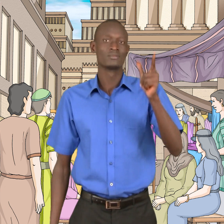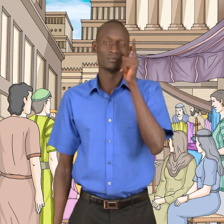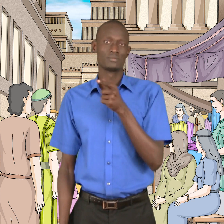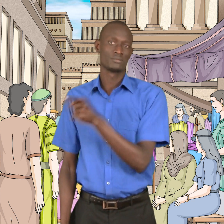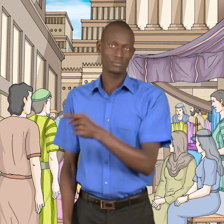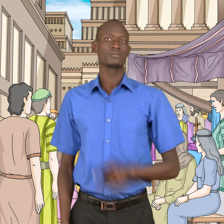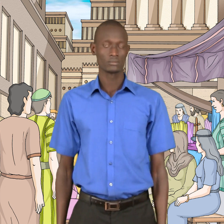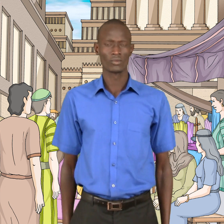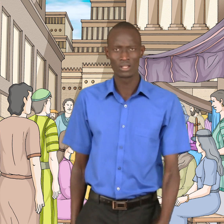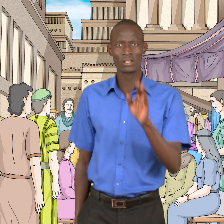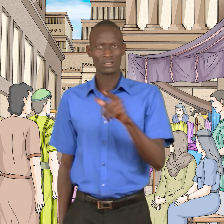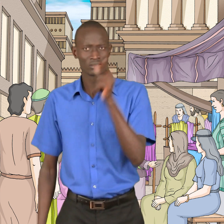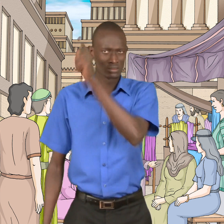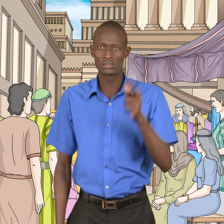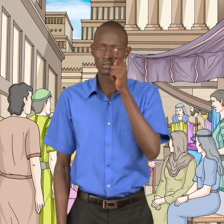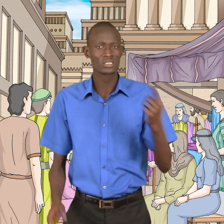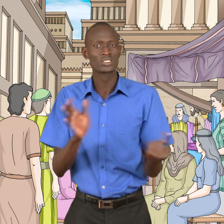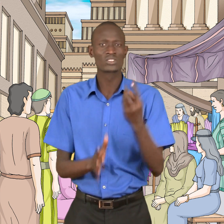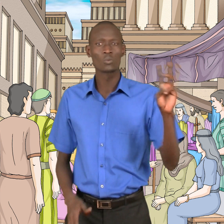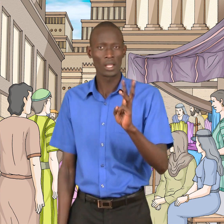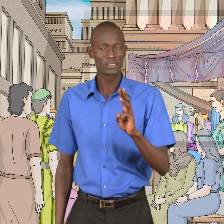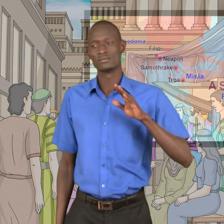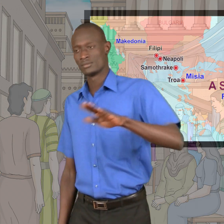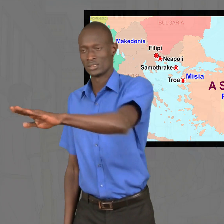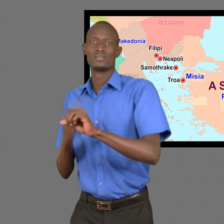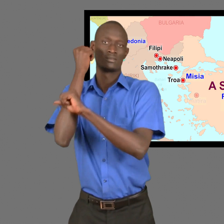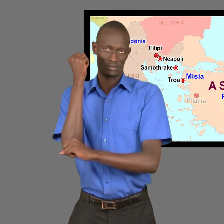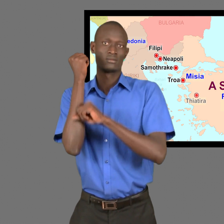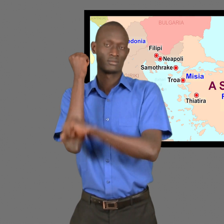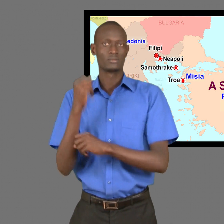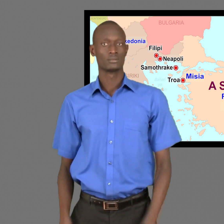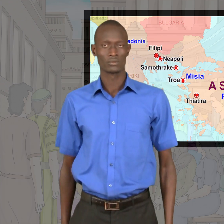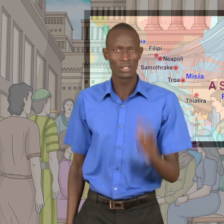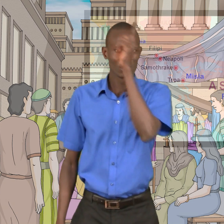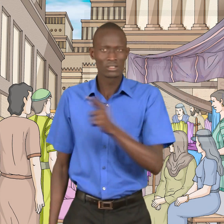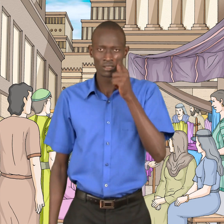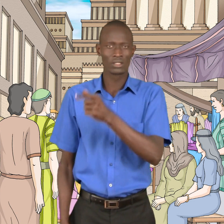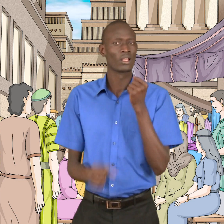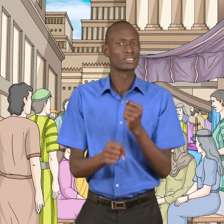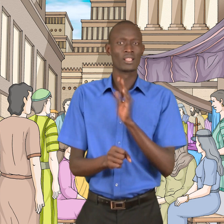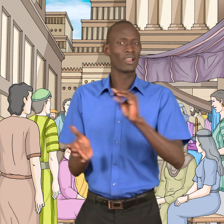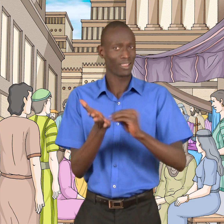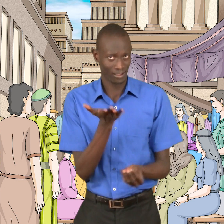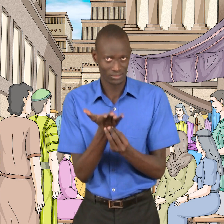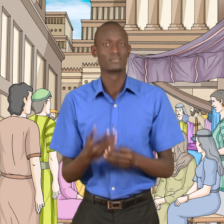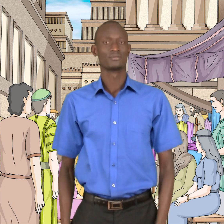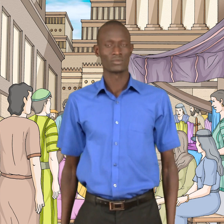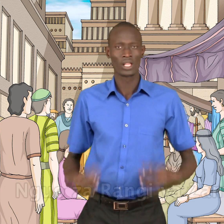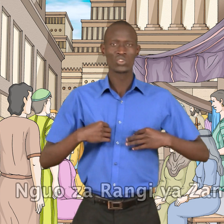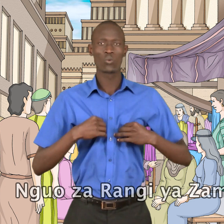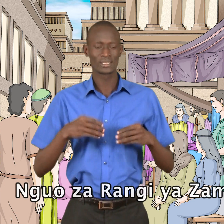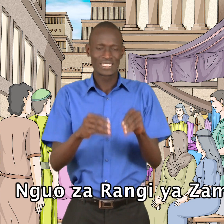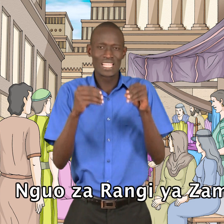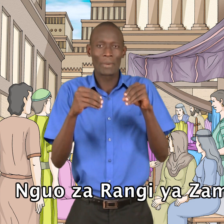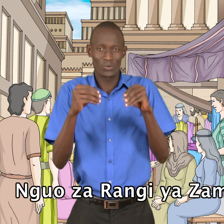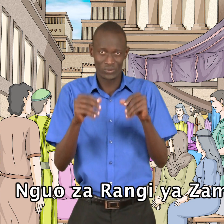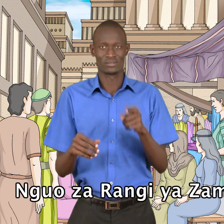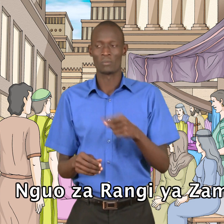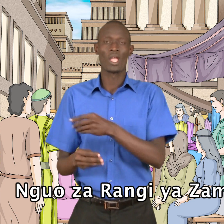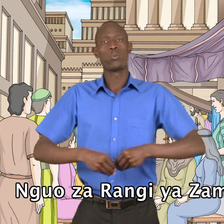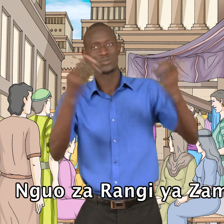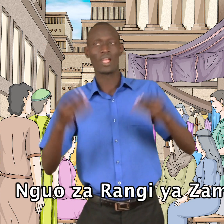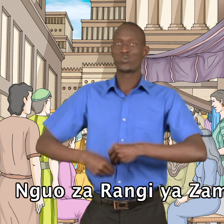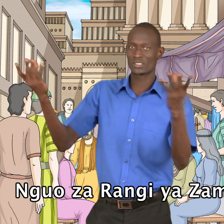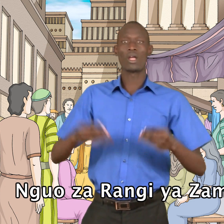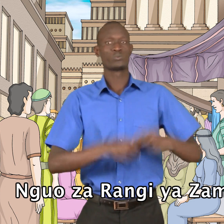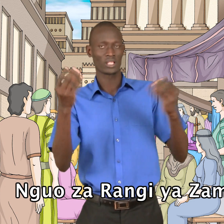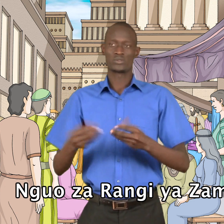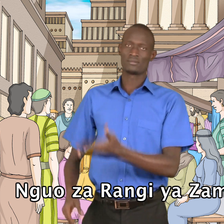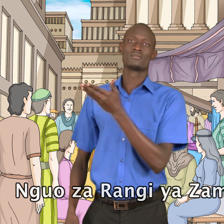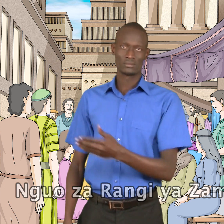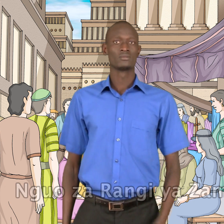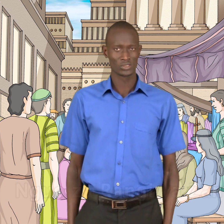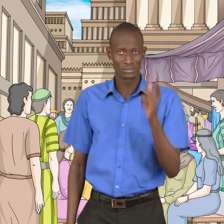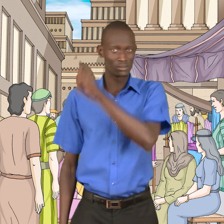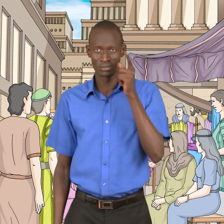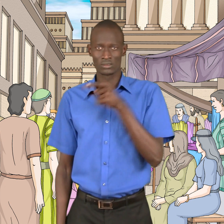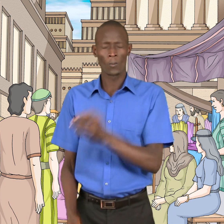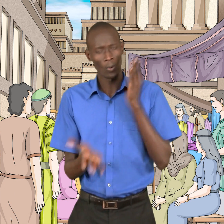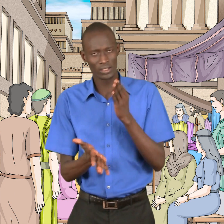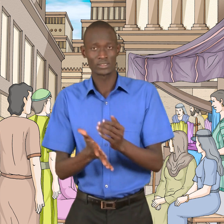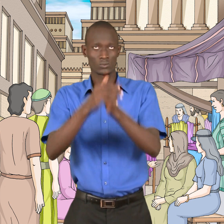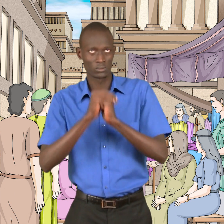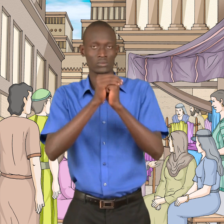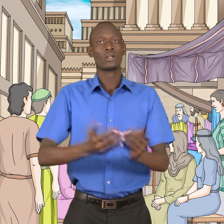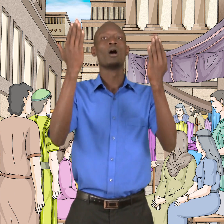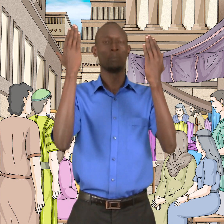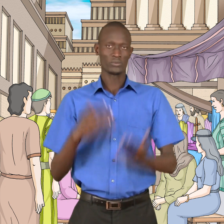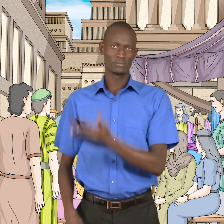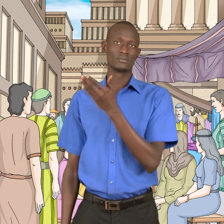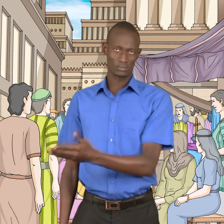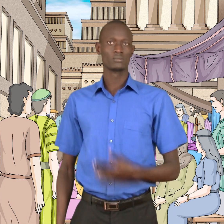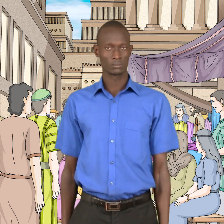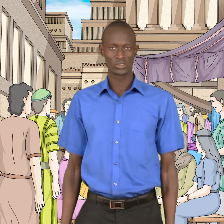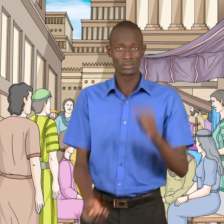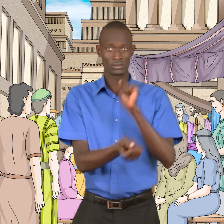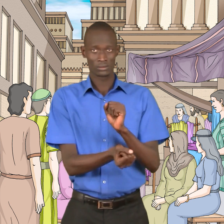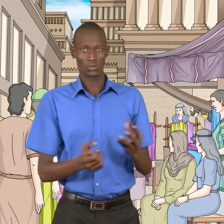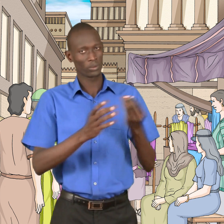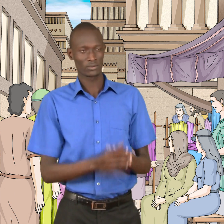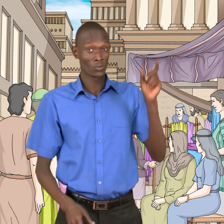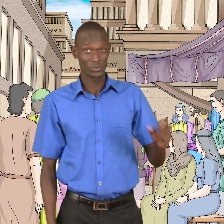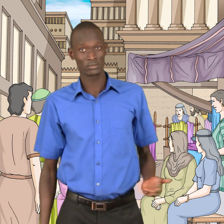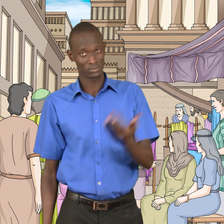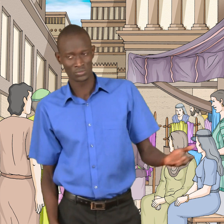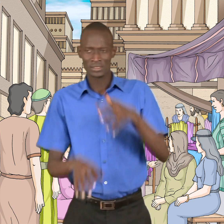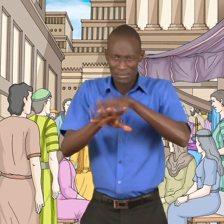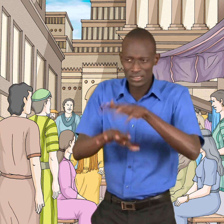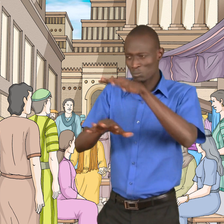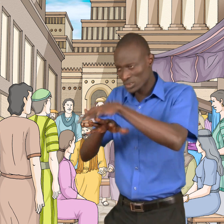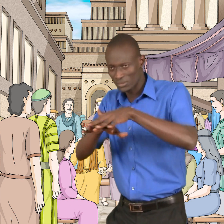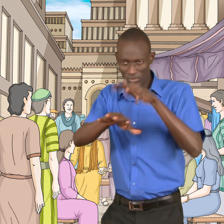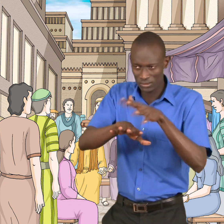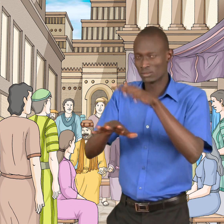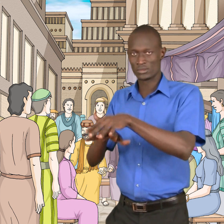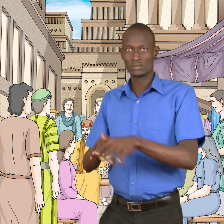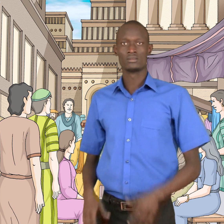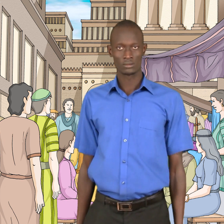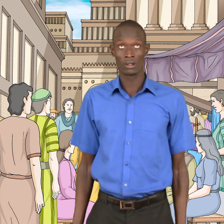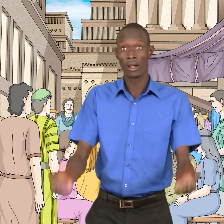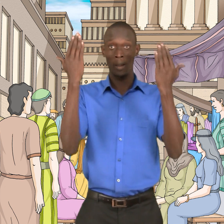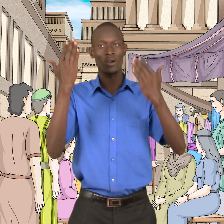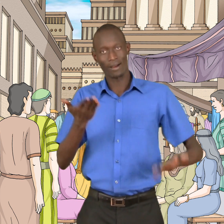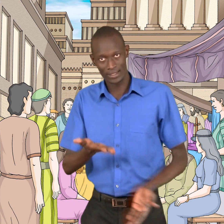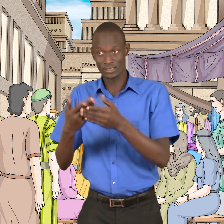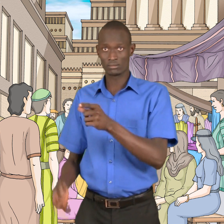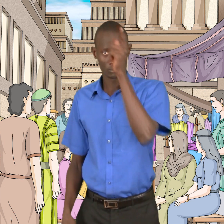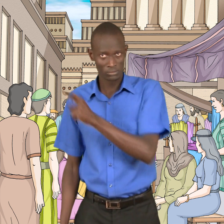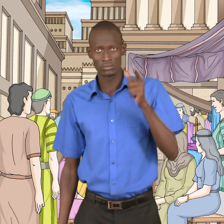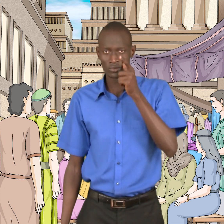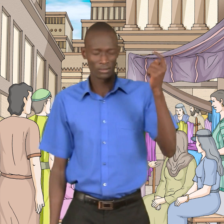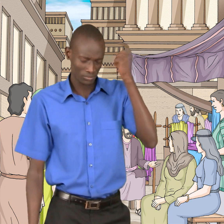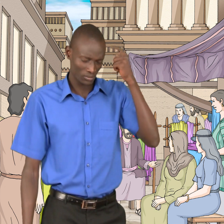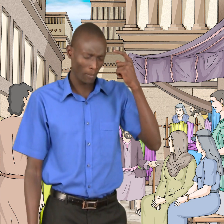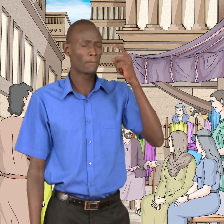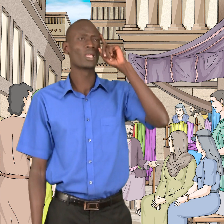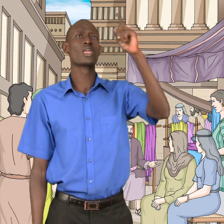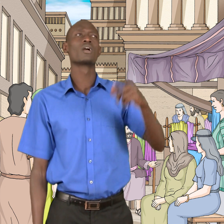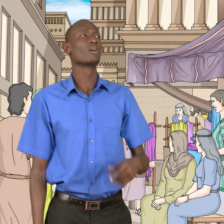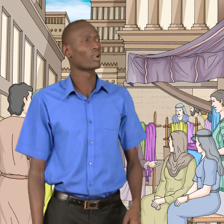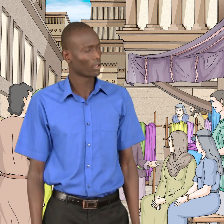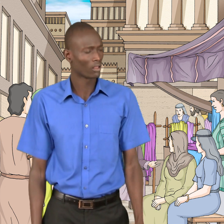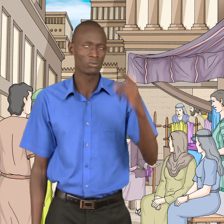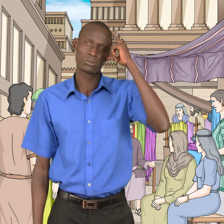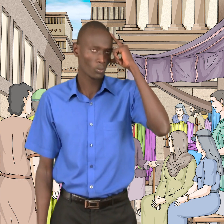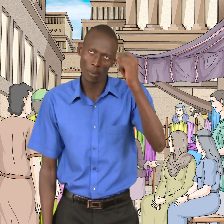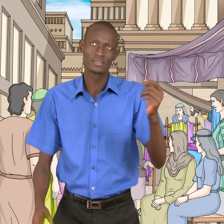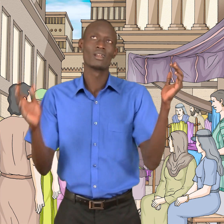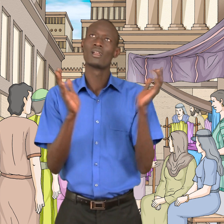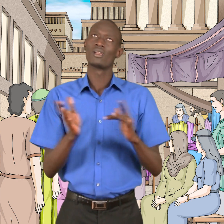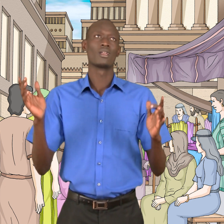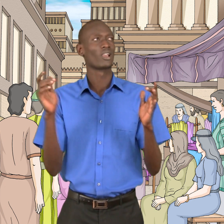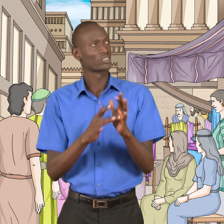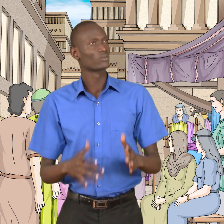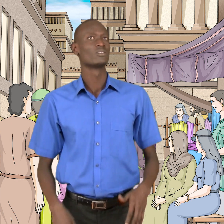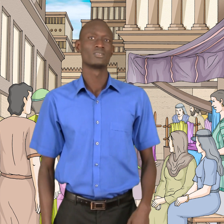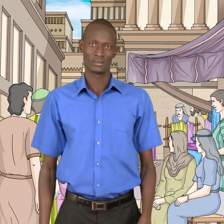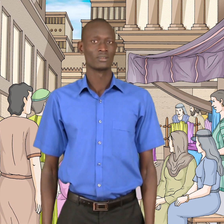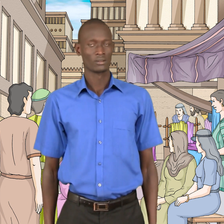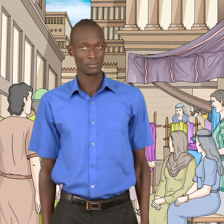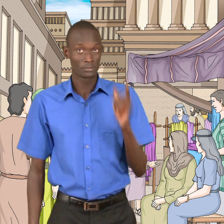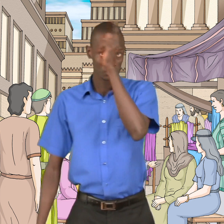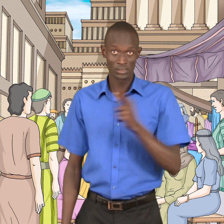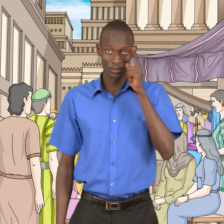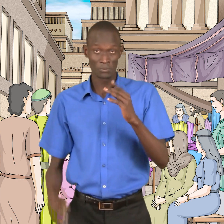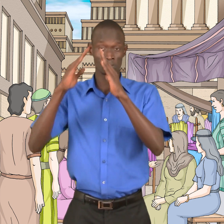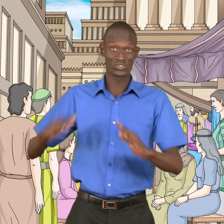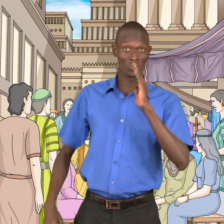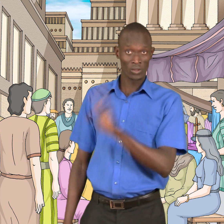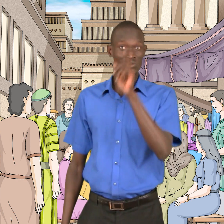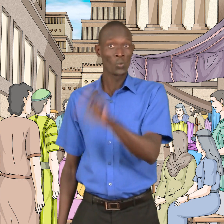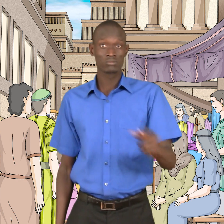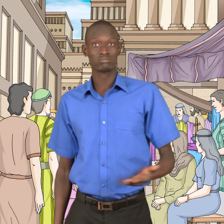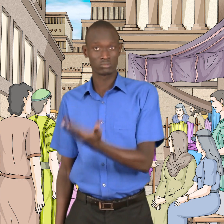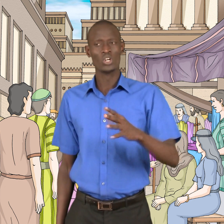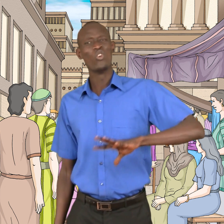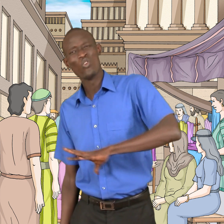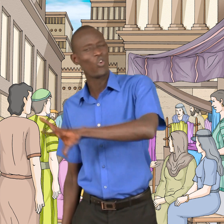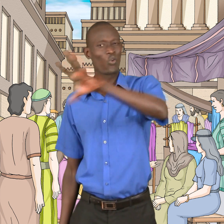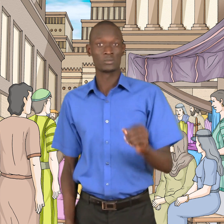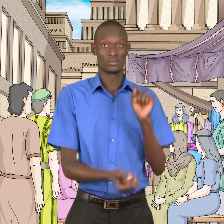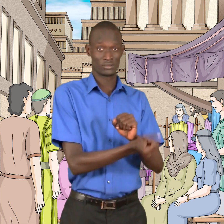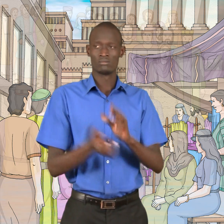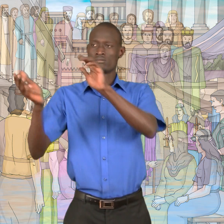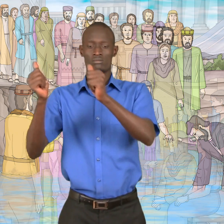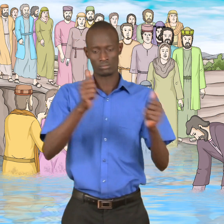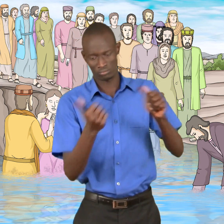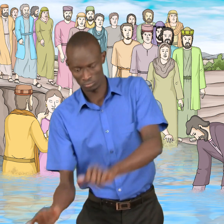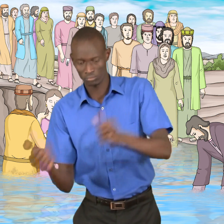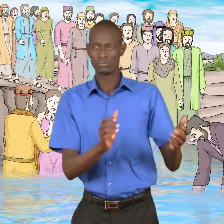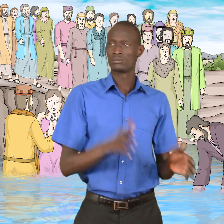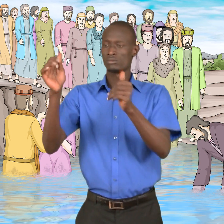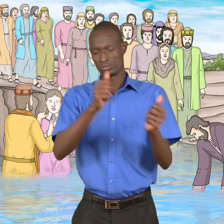Among those listening was a woman named Lydia, a dealer in purple cloth from the city of Thyatira, who was a worshiper of God. The Lord opened her heart to respond to Paul’s message.